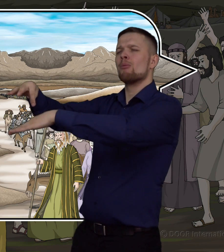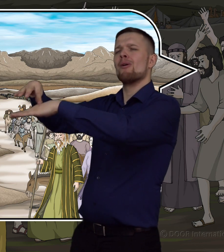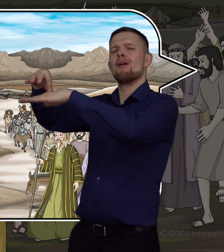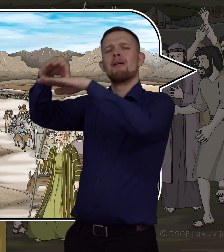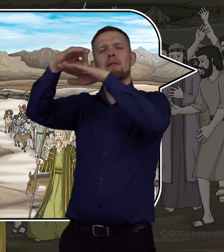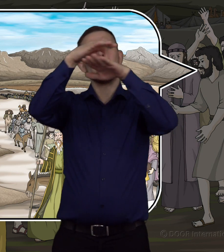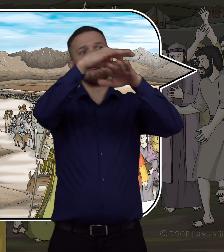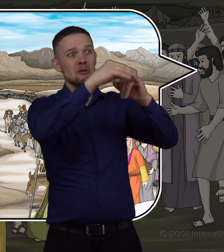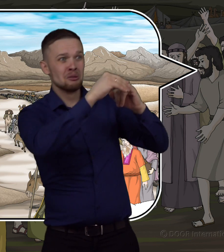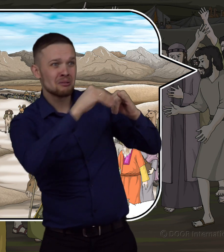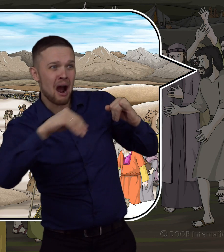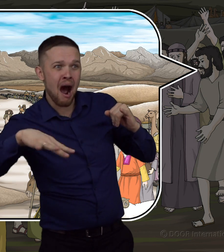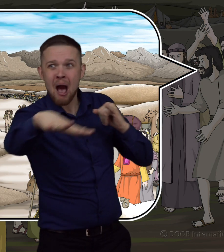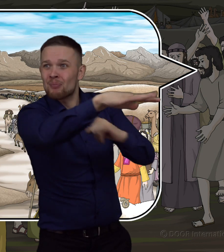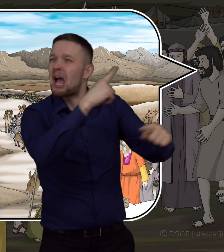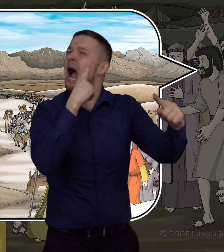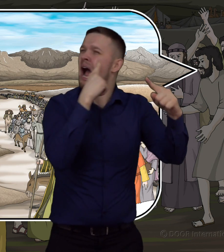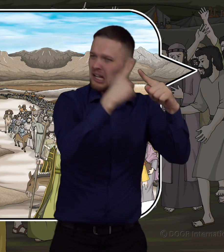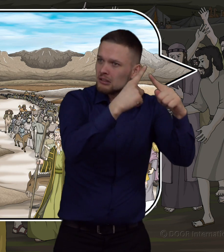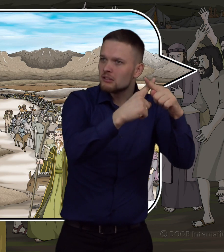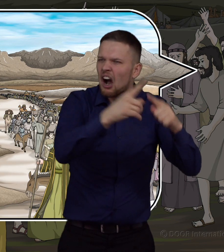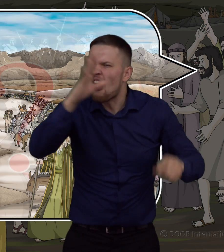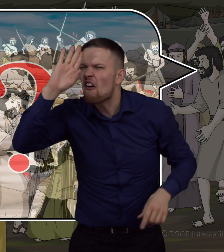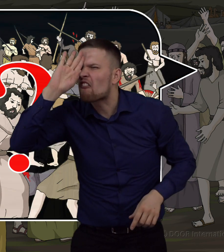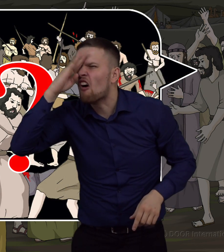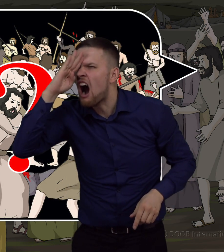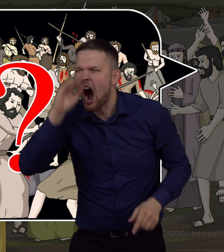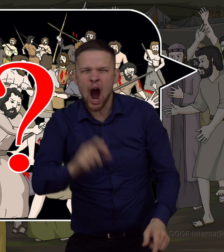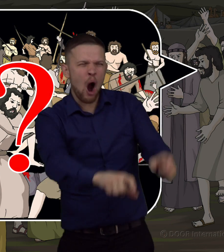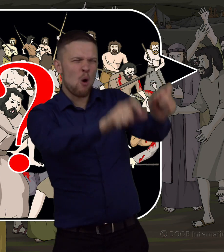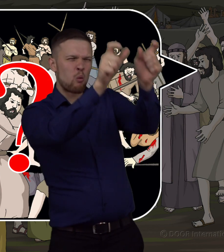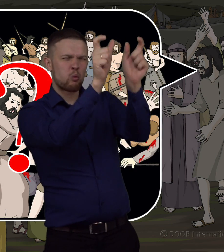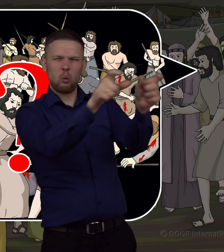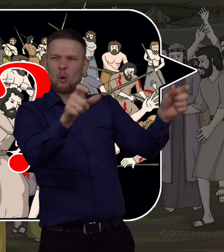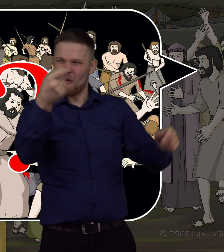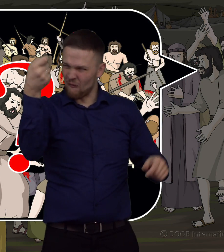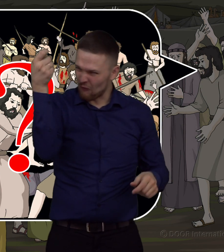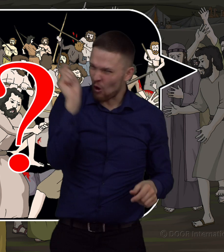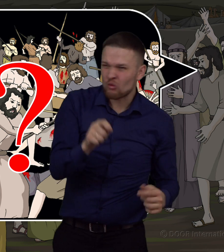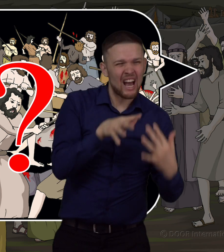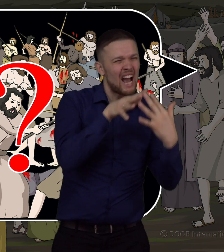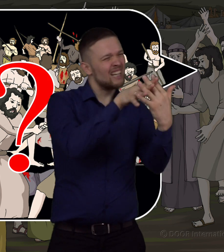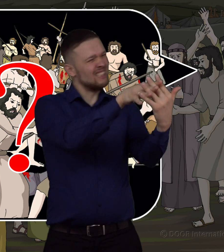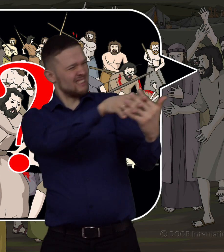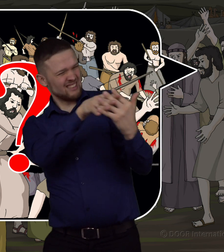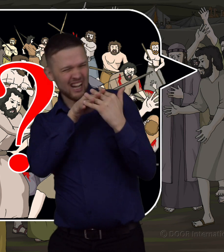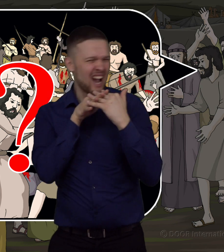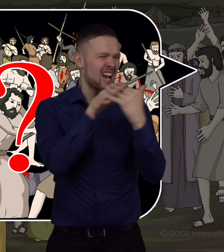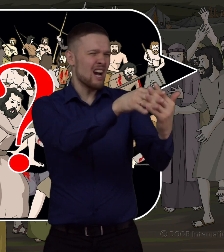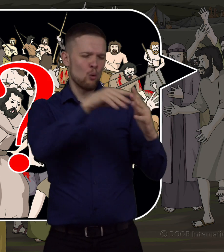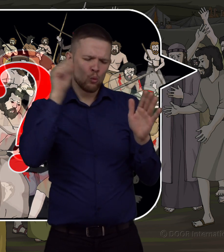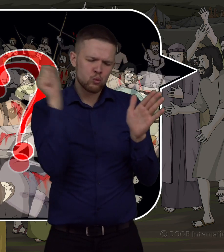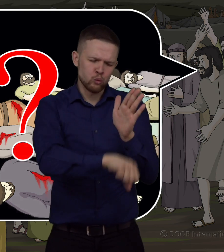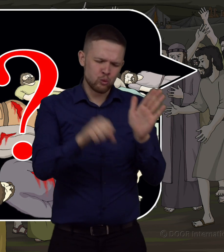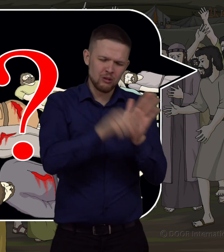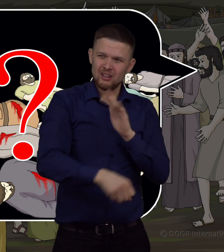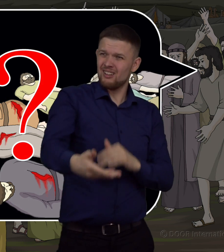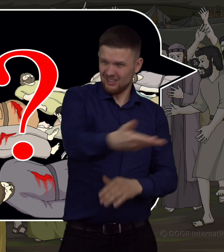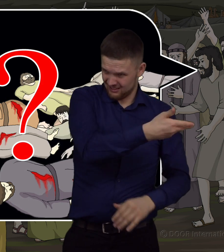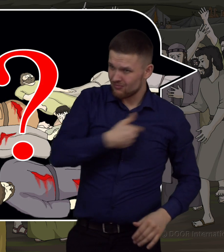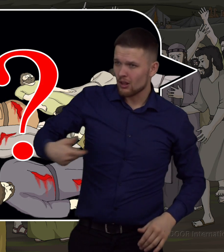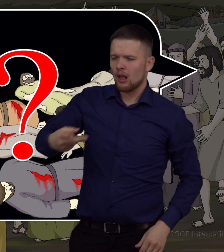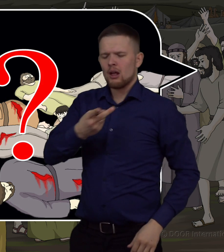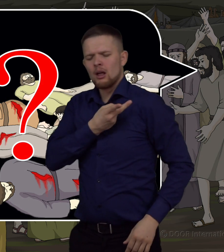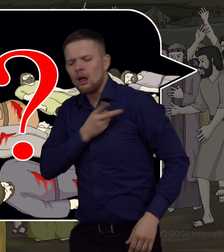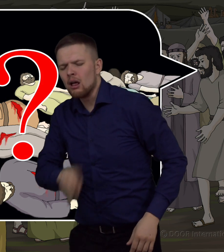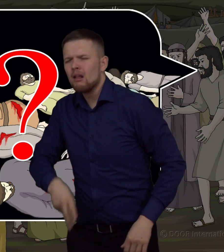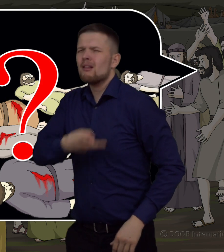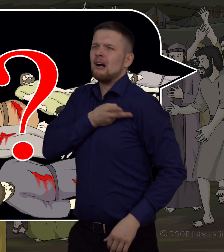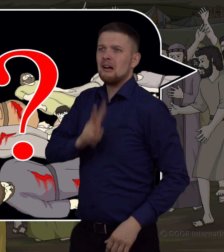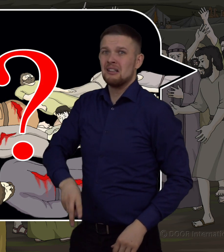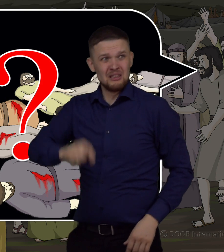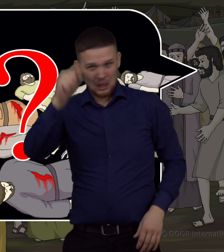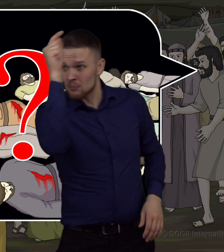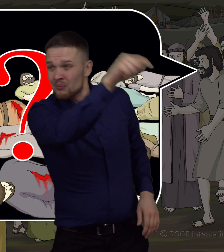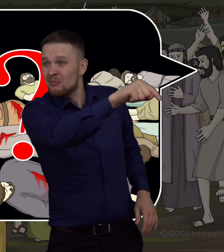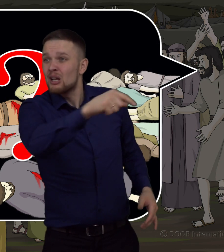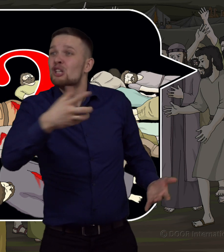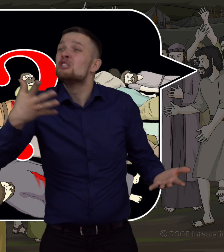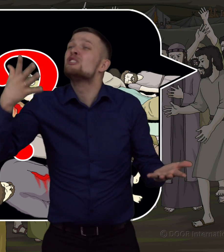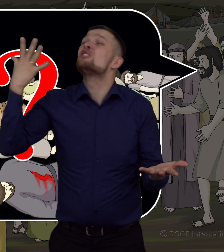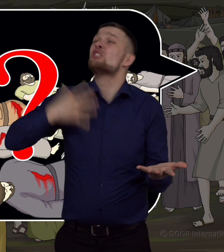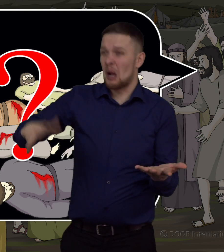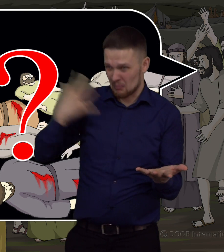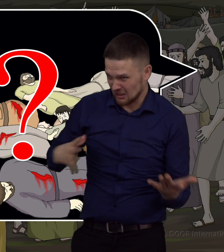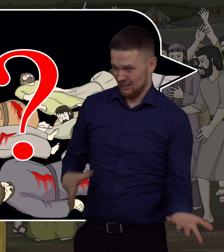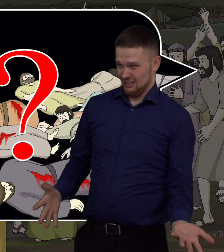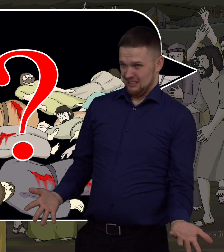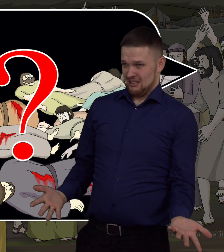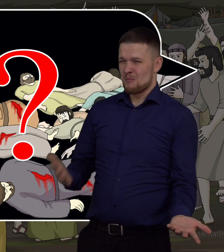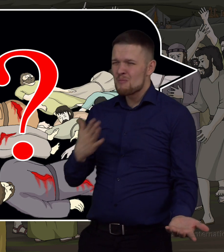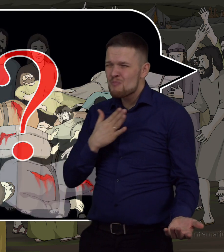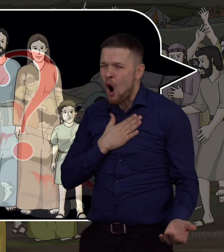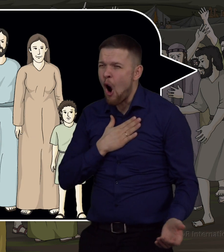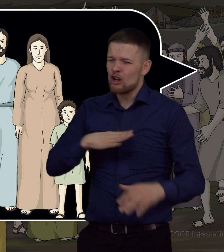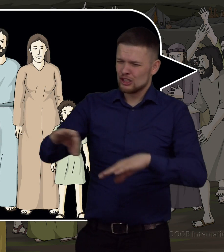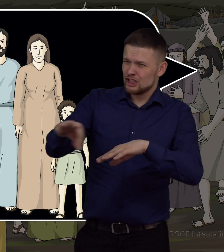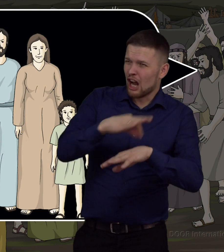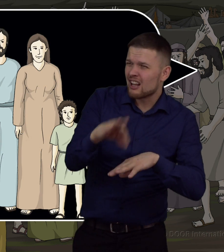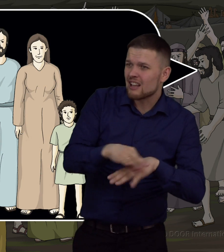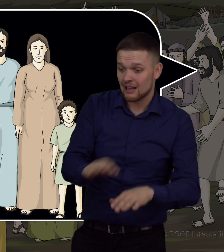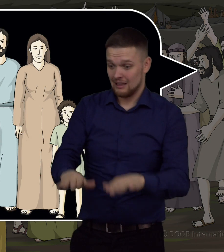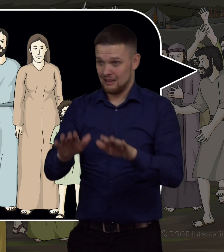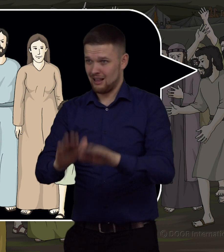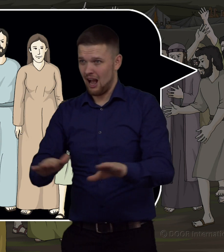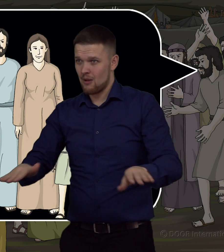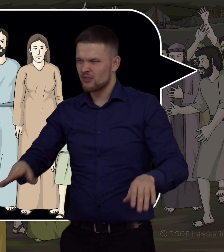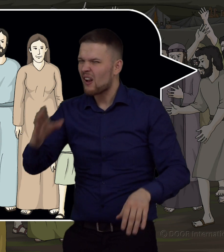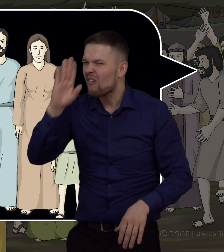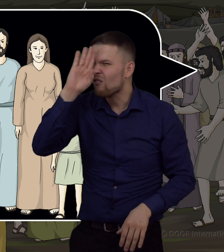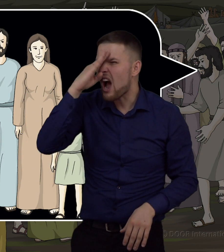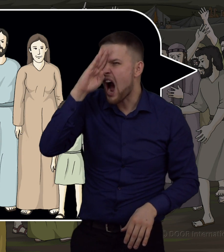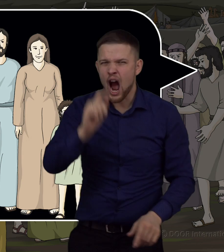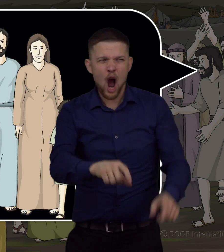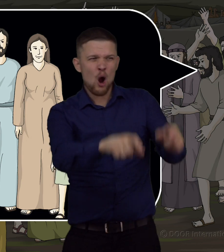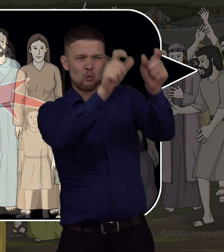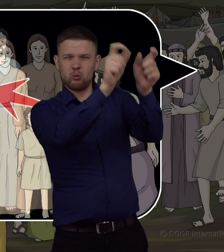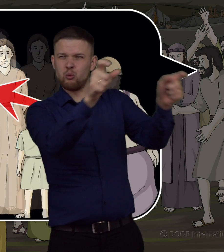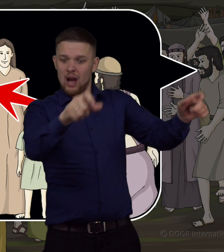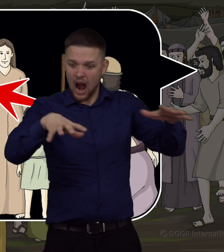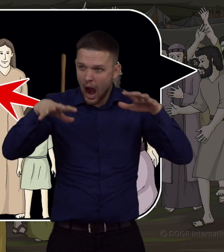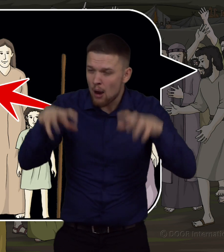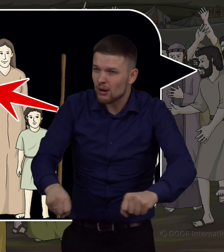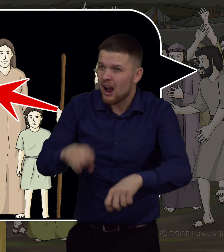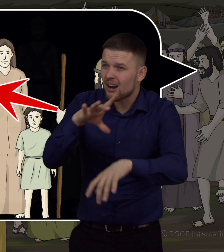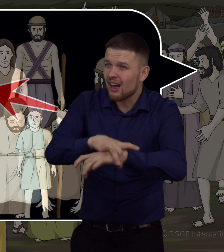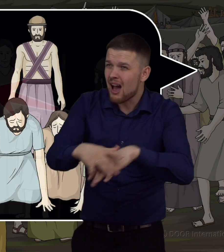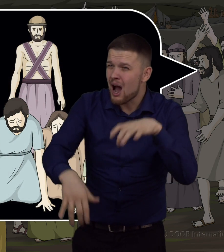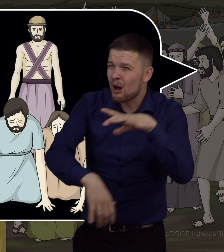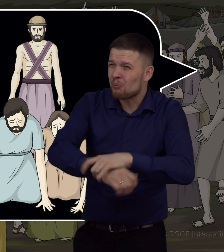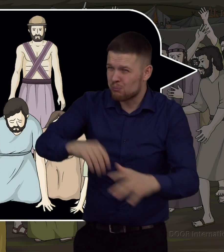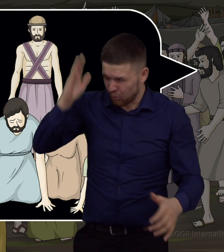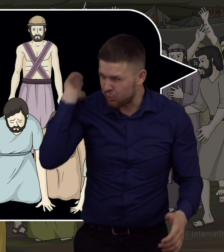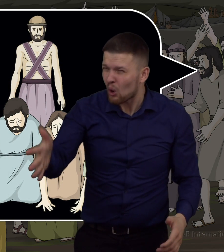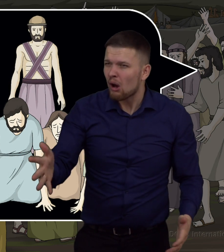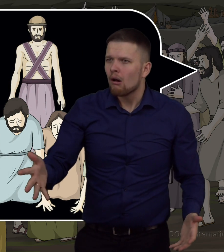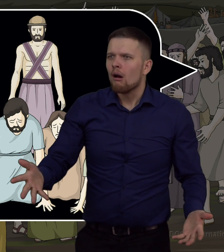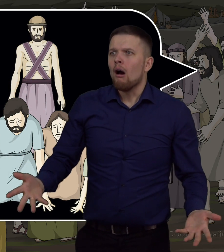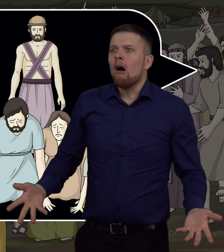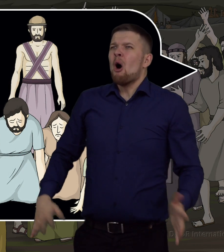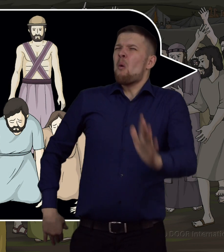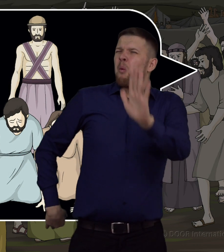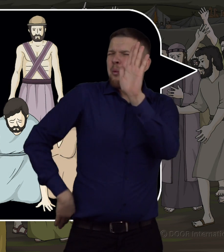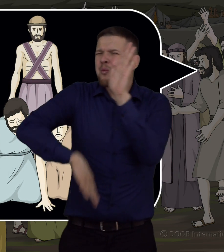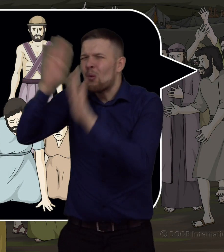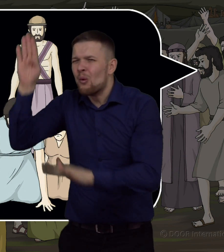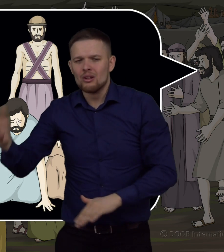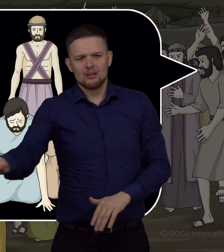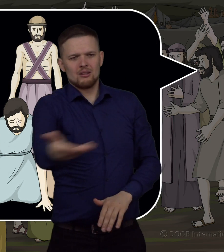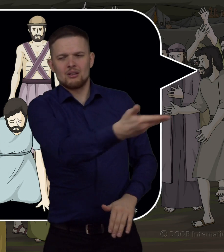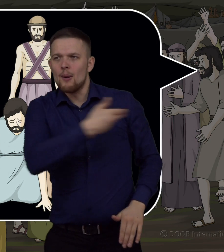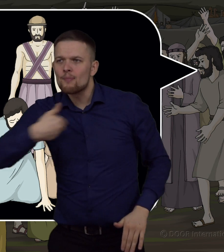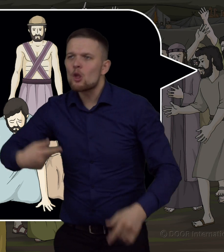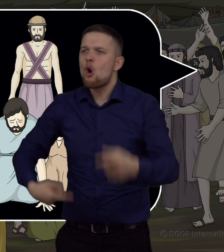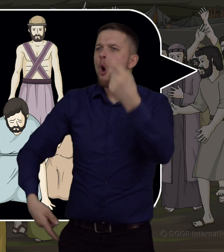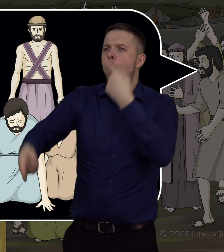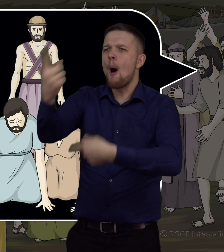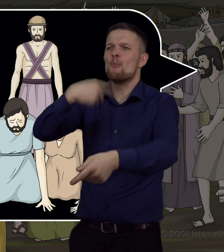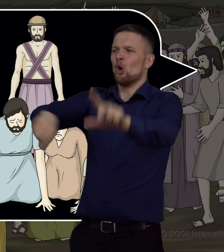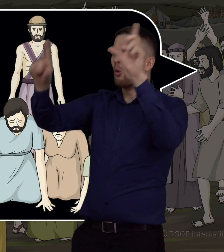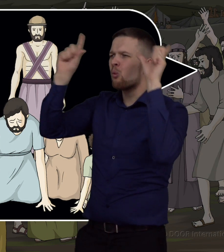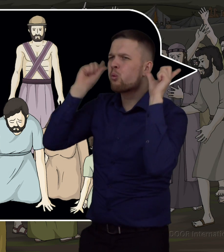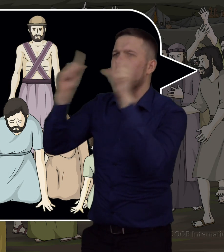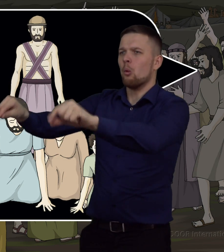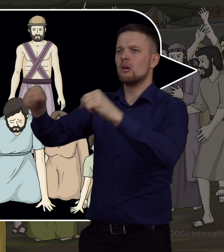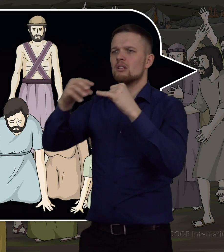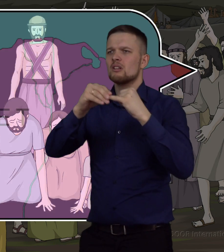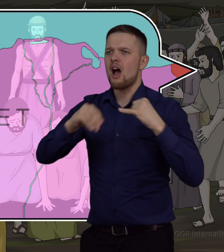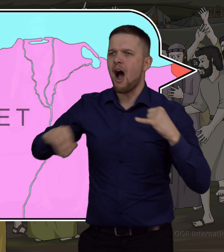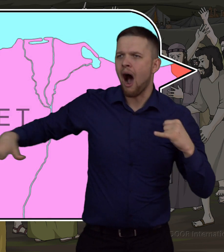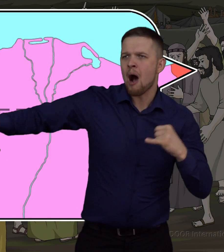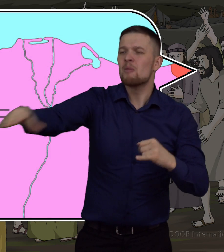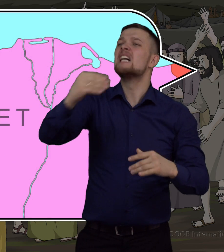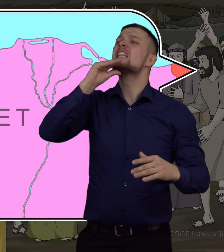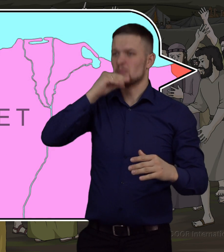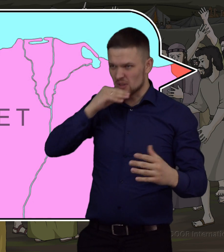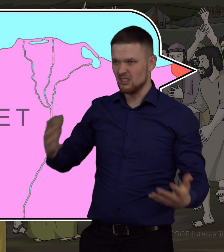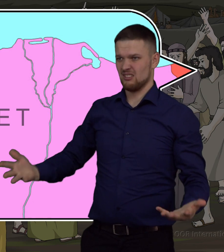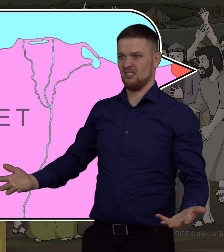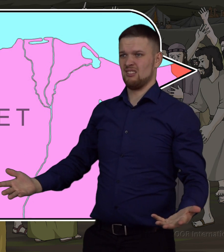Why is the LORD bringing us into this land to fall by the sword? Our wives and children will become plunder.